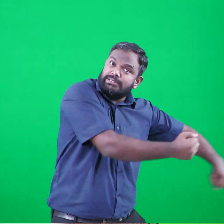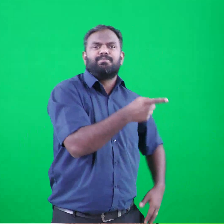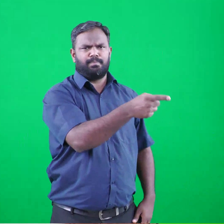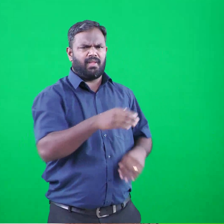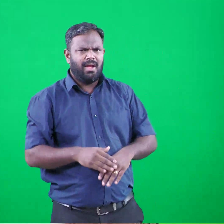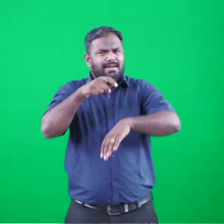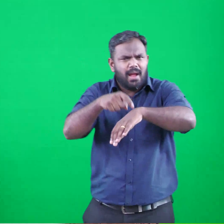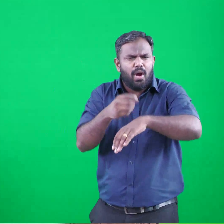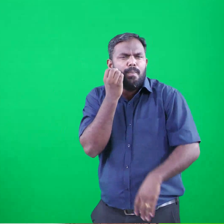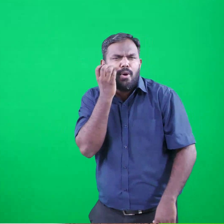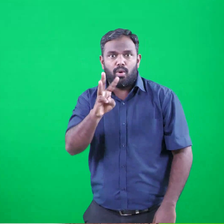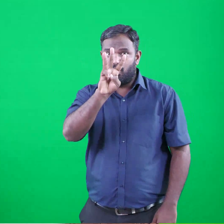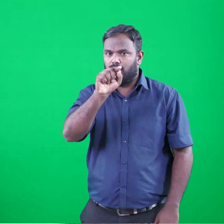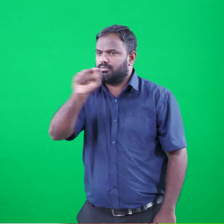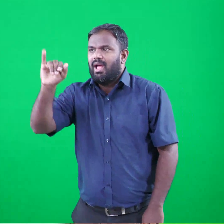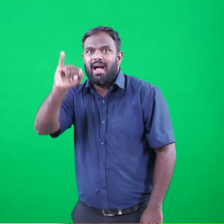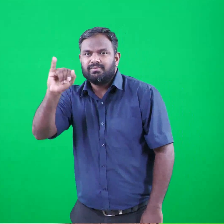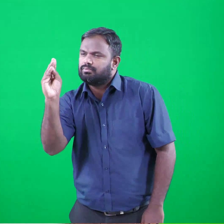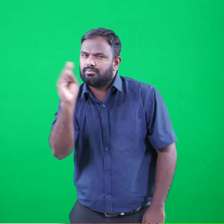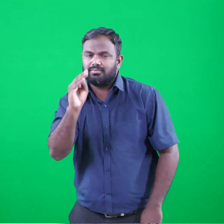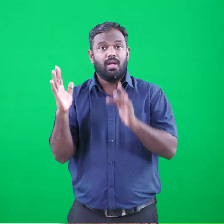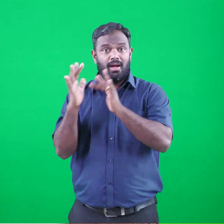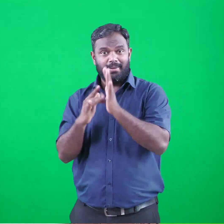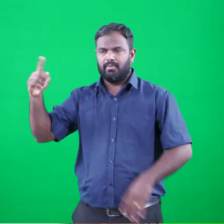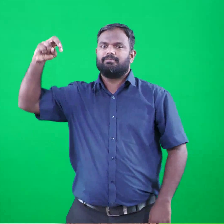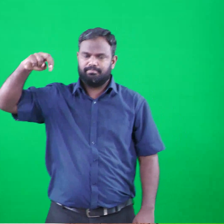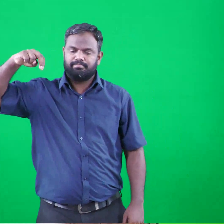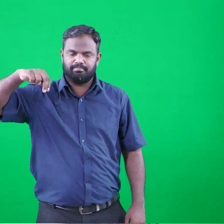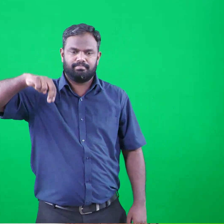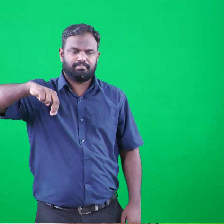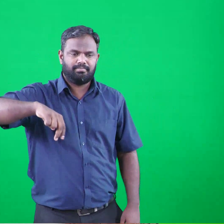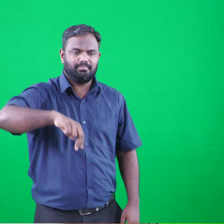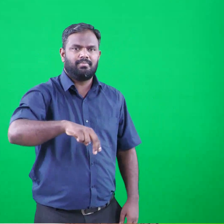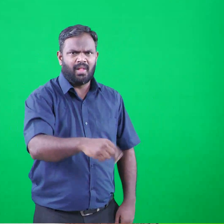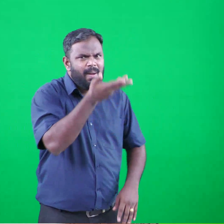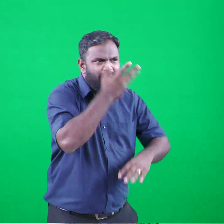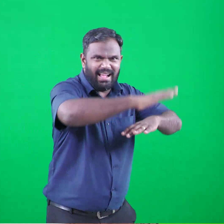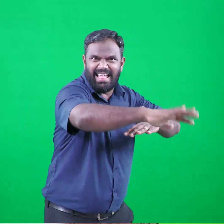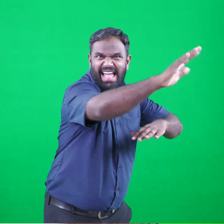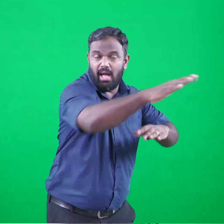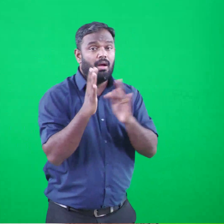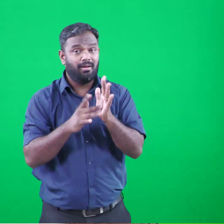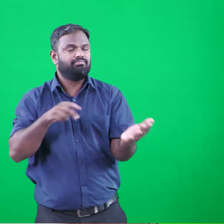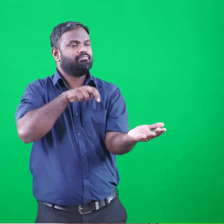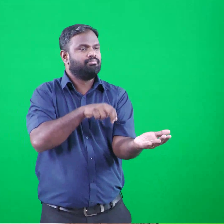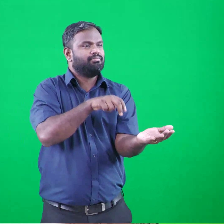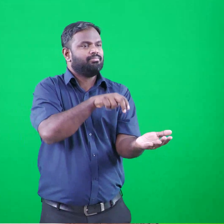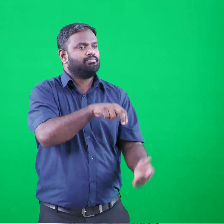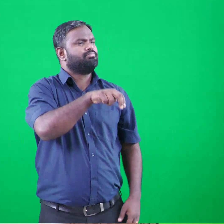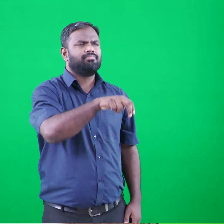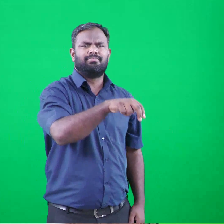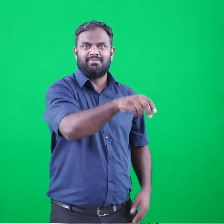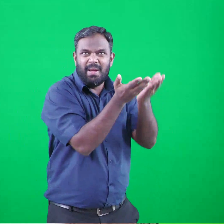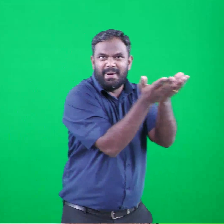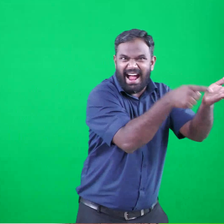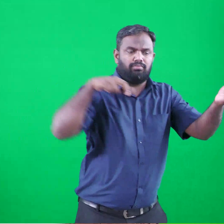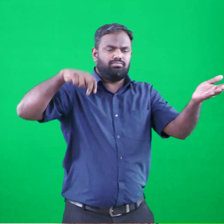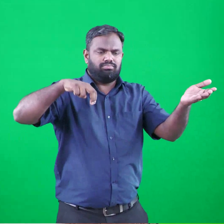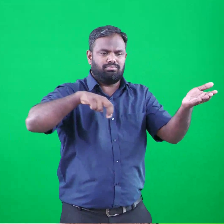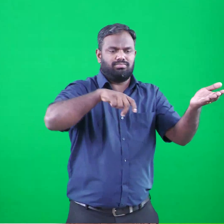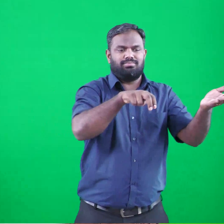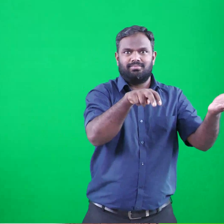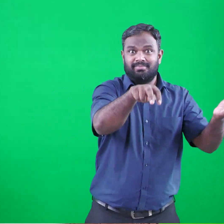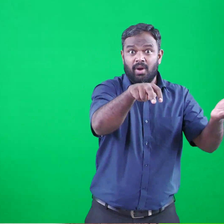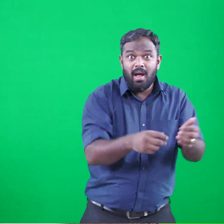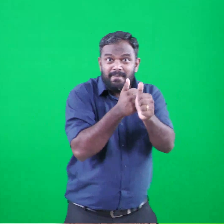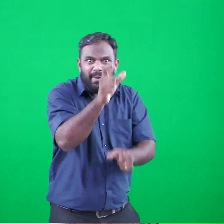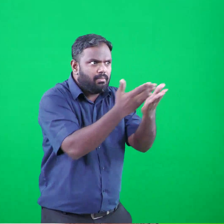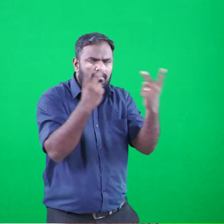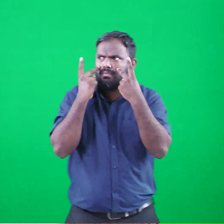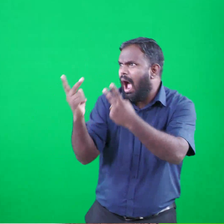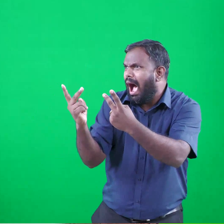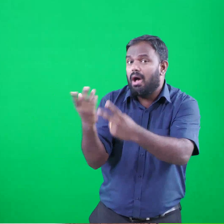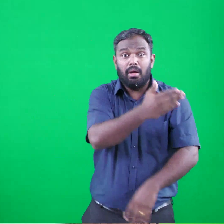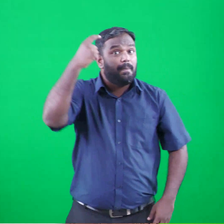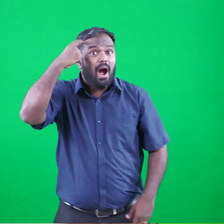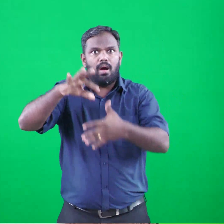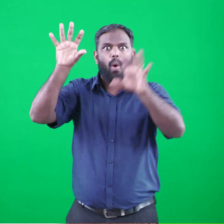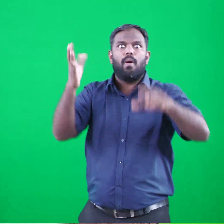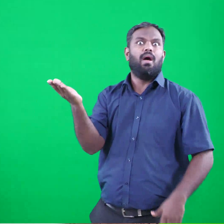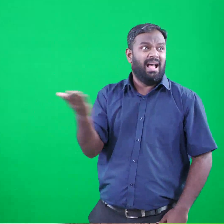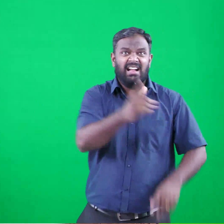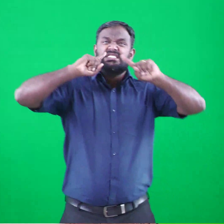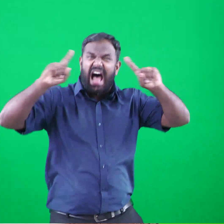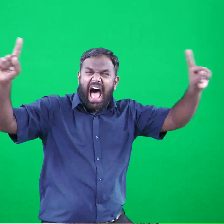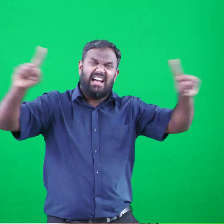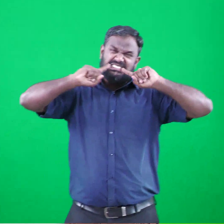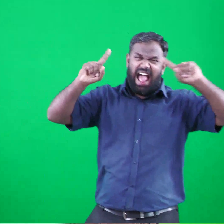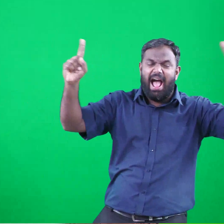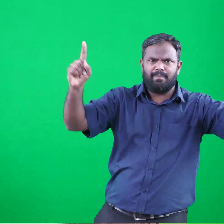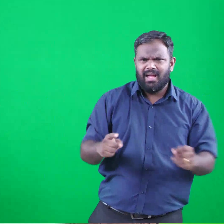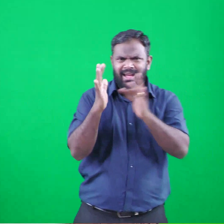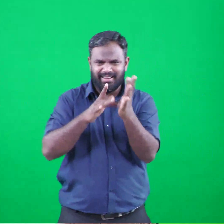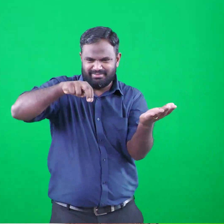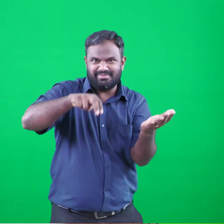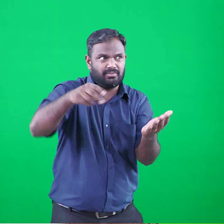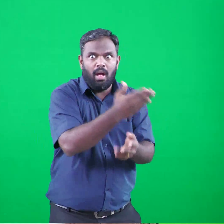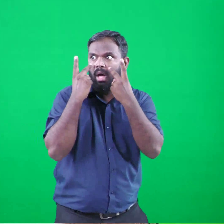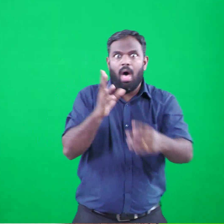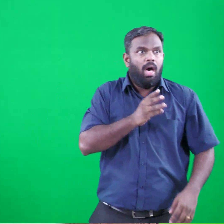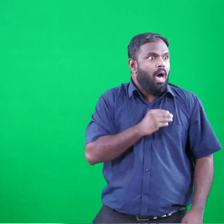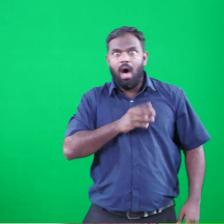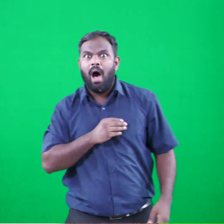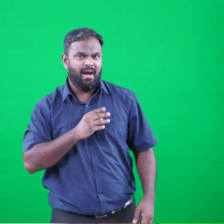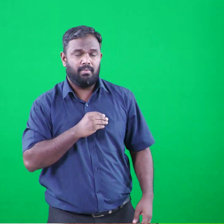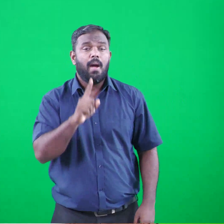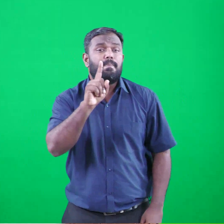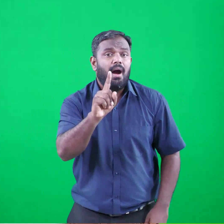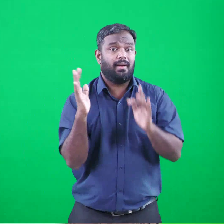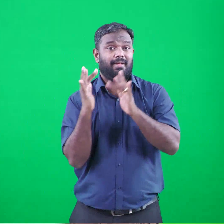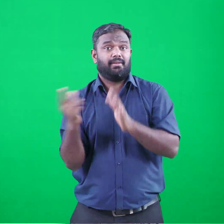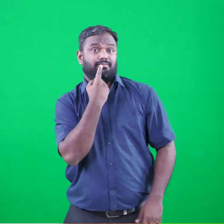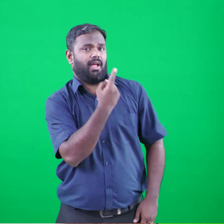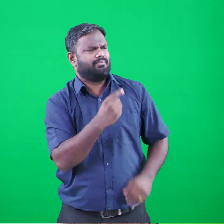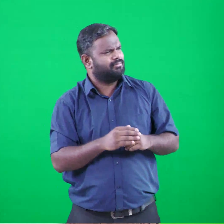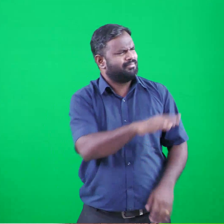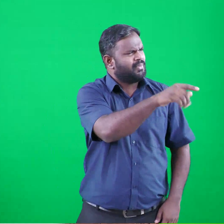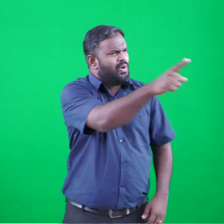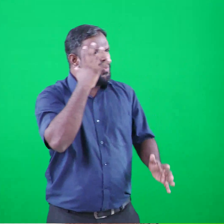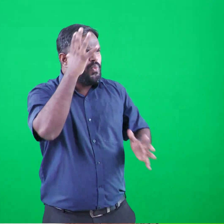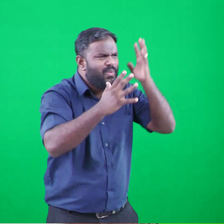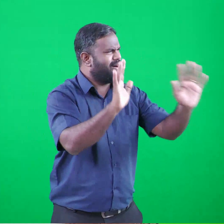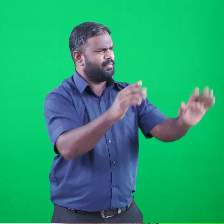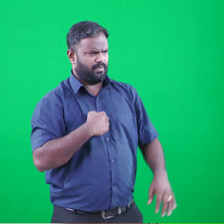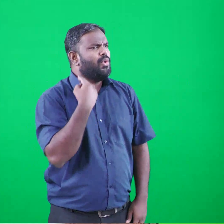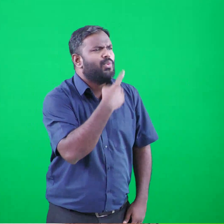He intended to pass by them, but when they saw Him walking on the sea, they cried out, thinking He was a ghost- for they all saw Him and were terrified.